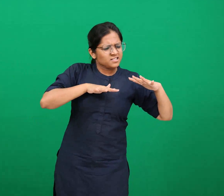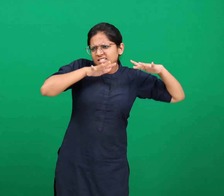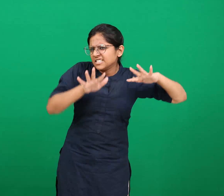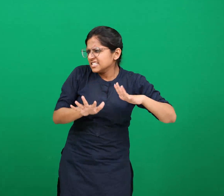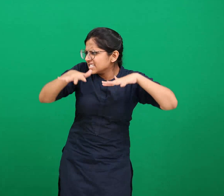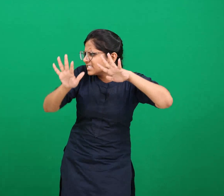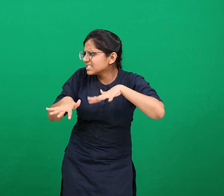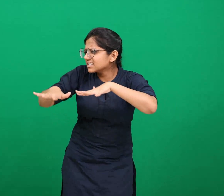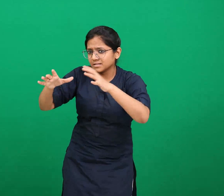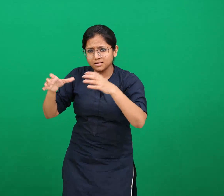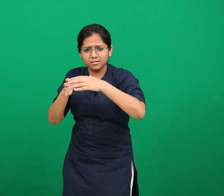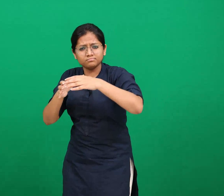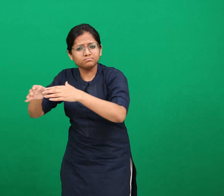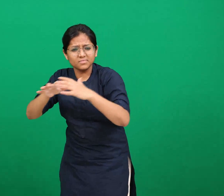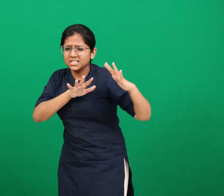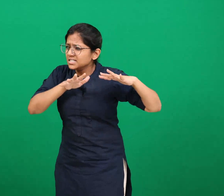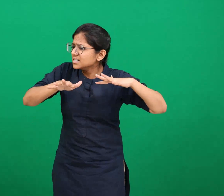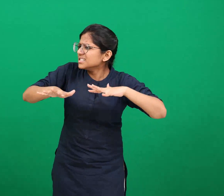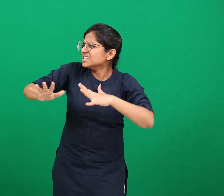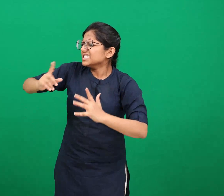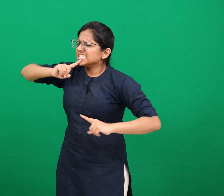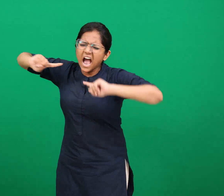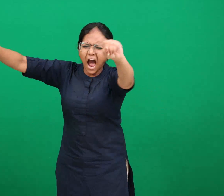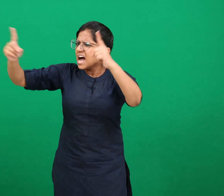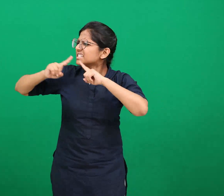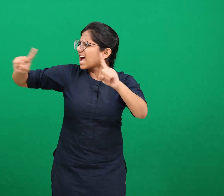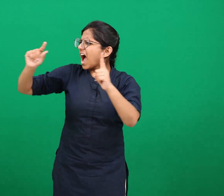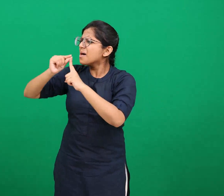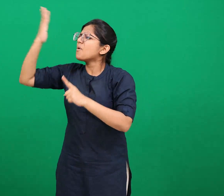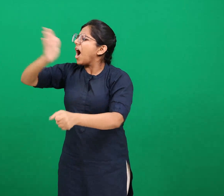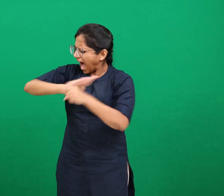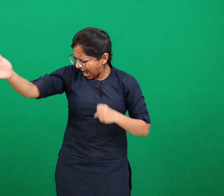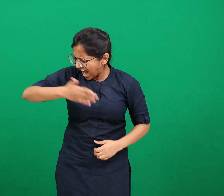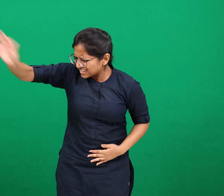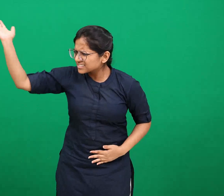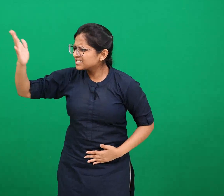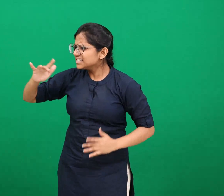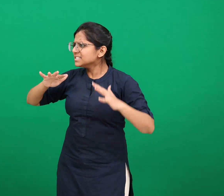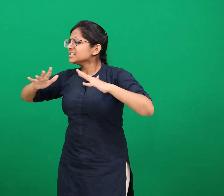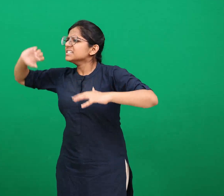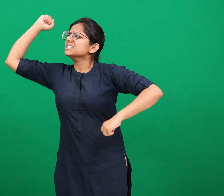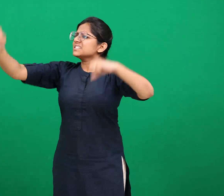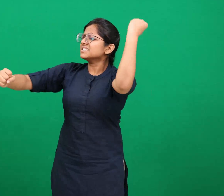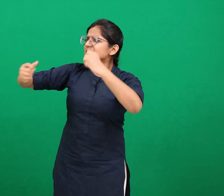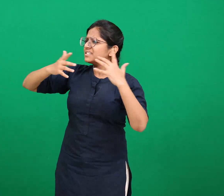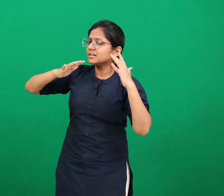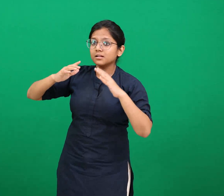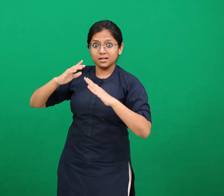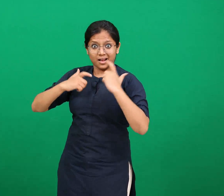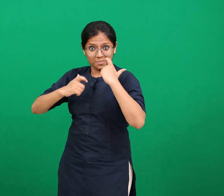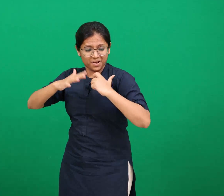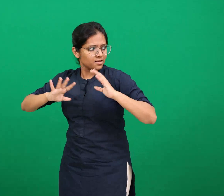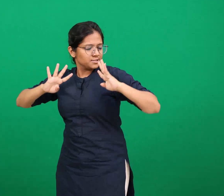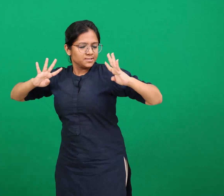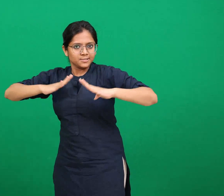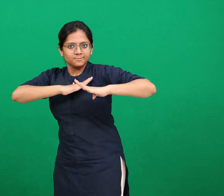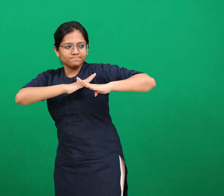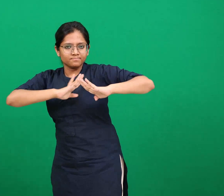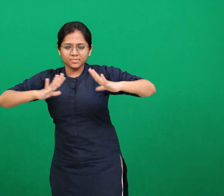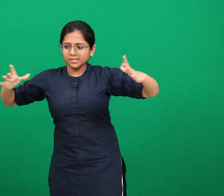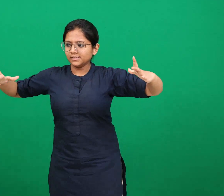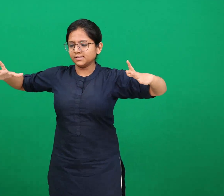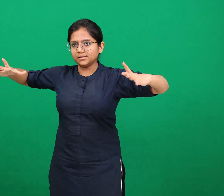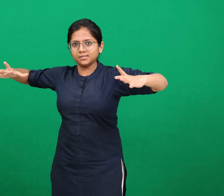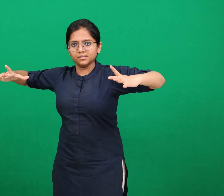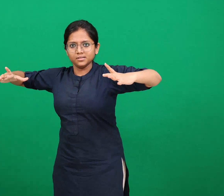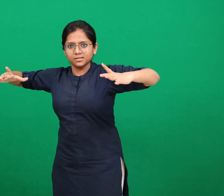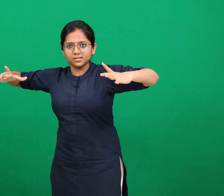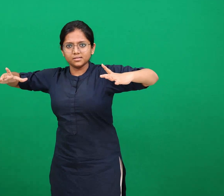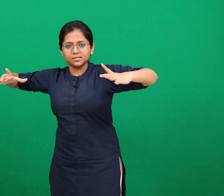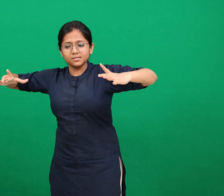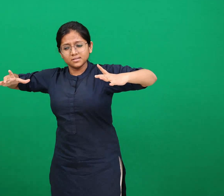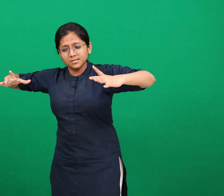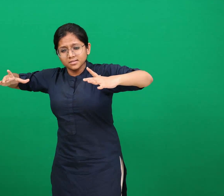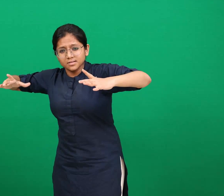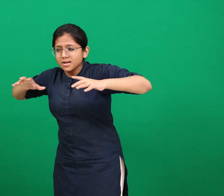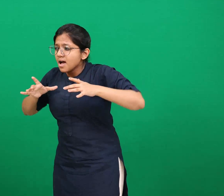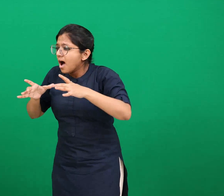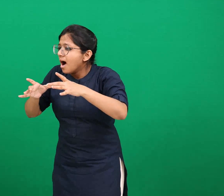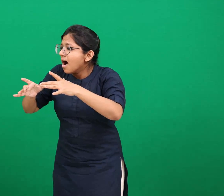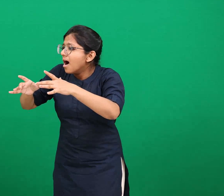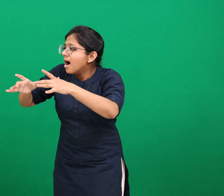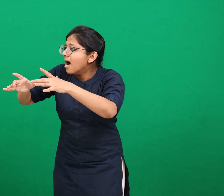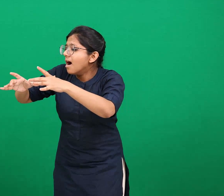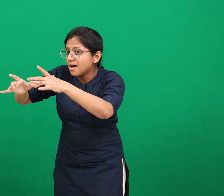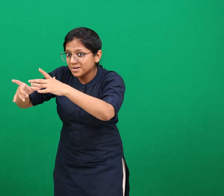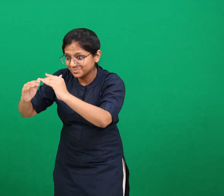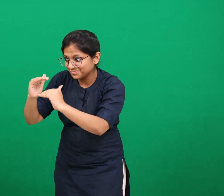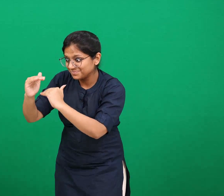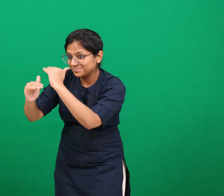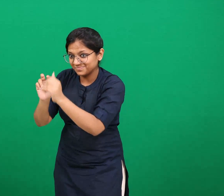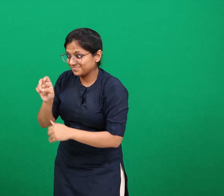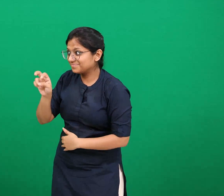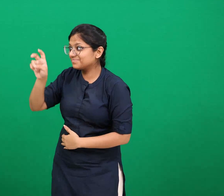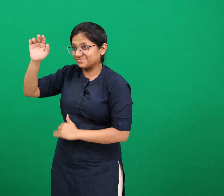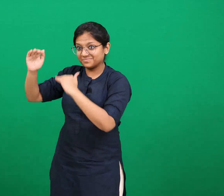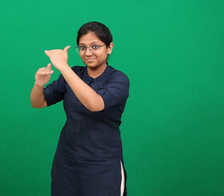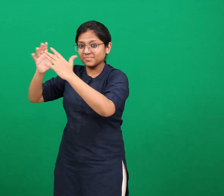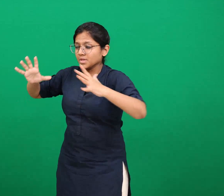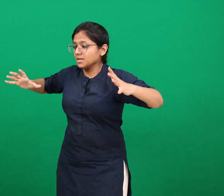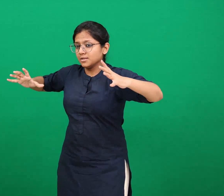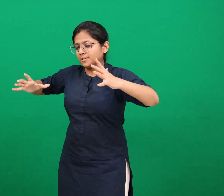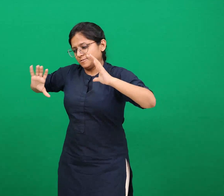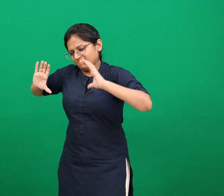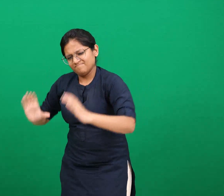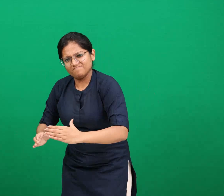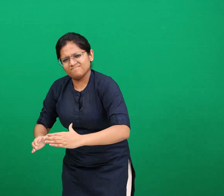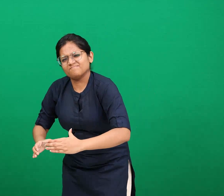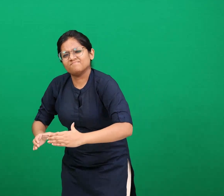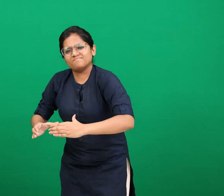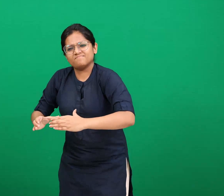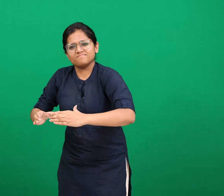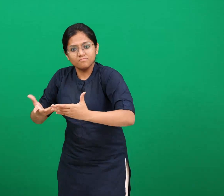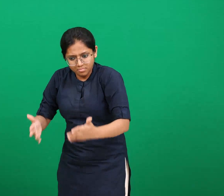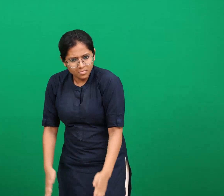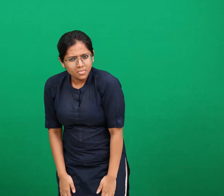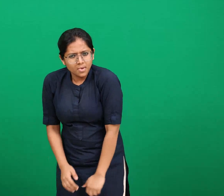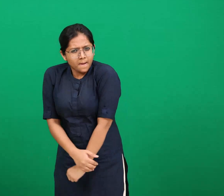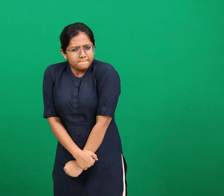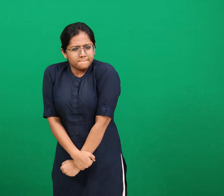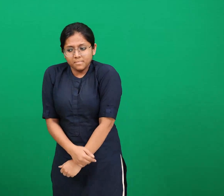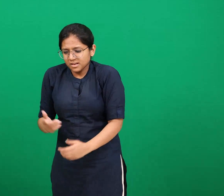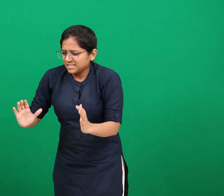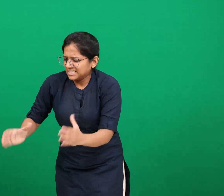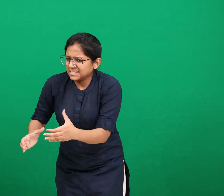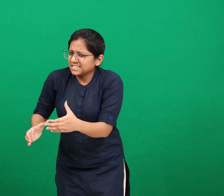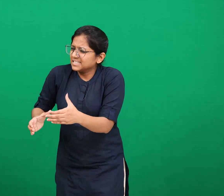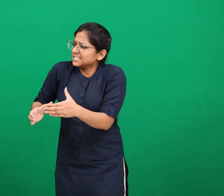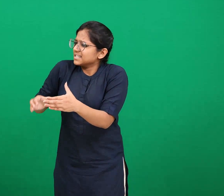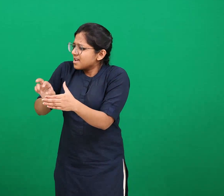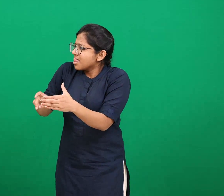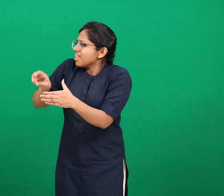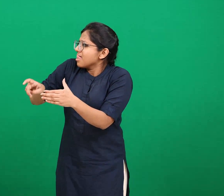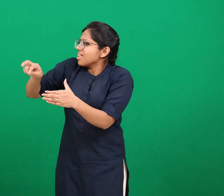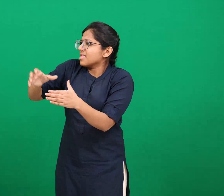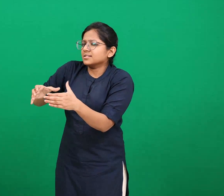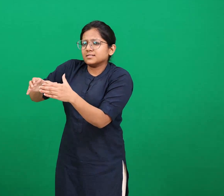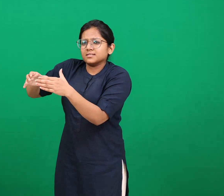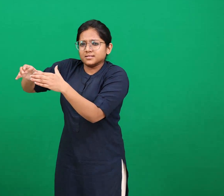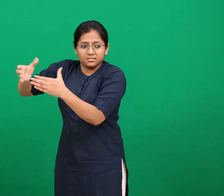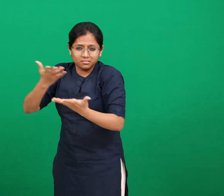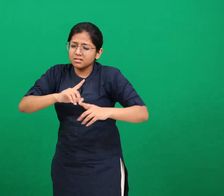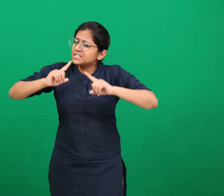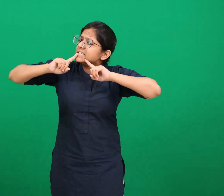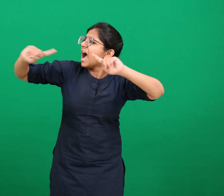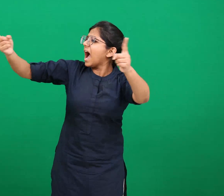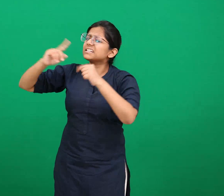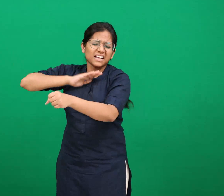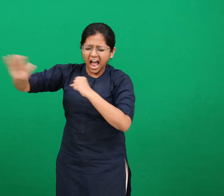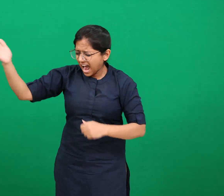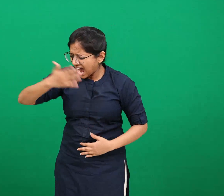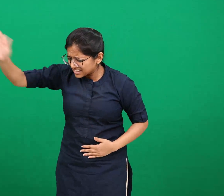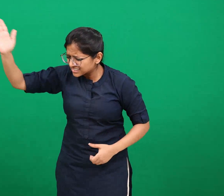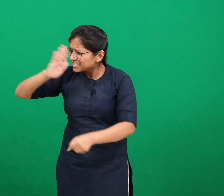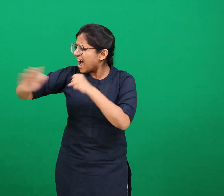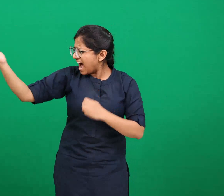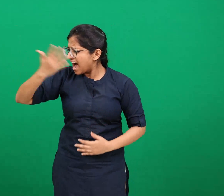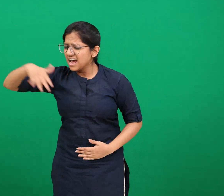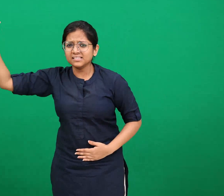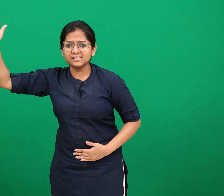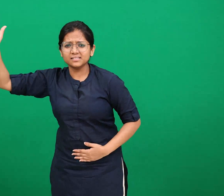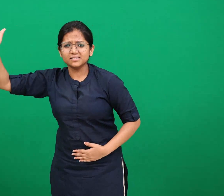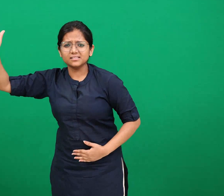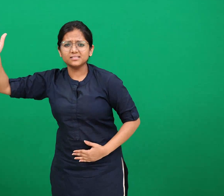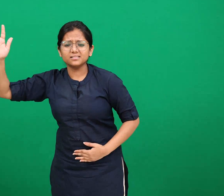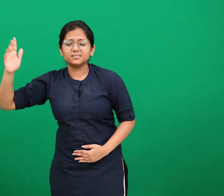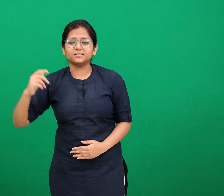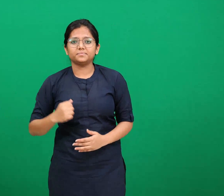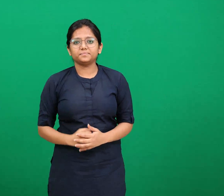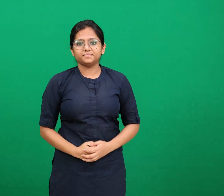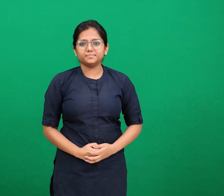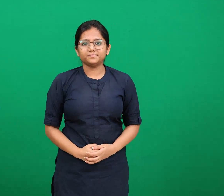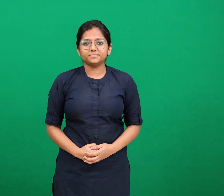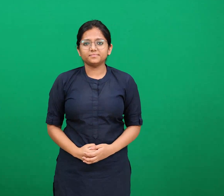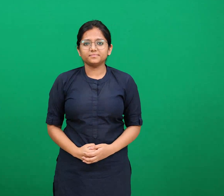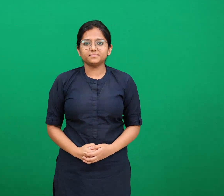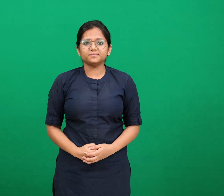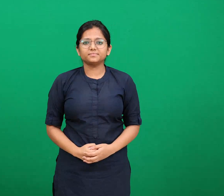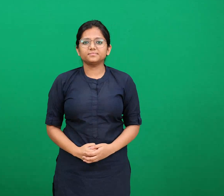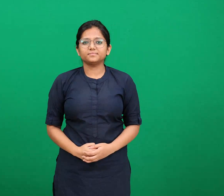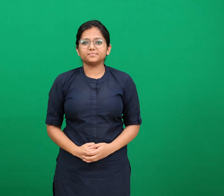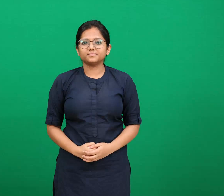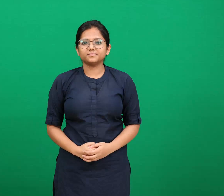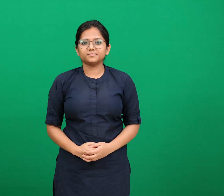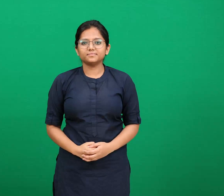When Paul reached the steps, he had to be carried by the soldiers because of the violence of the mob. For the crowd that followed him kept shouting, "Away with him!"